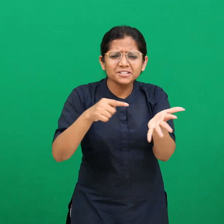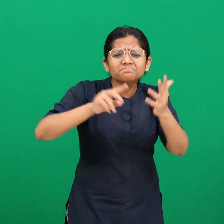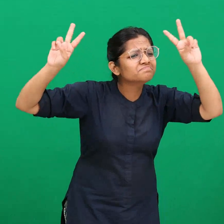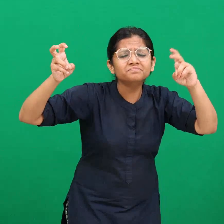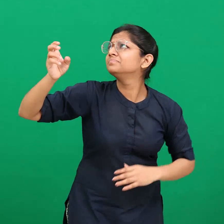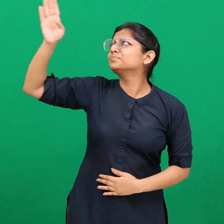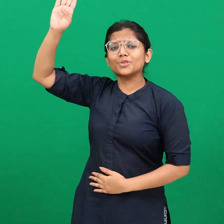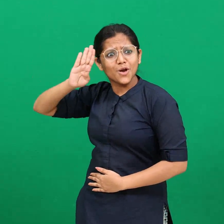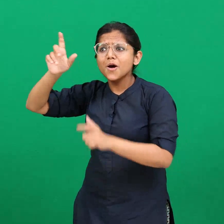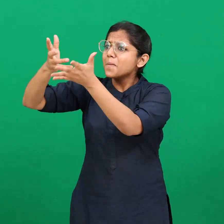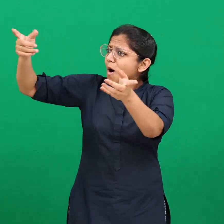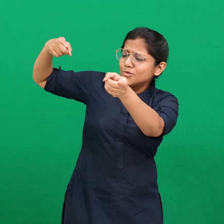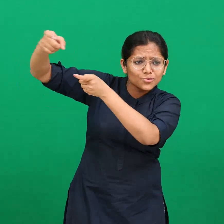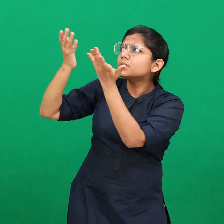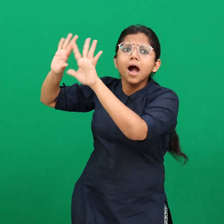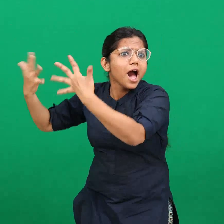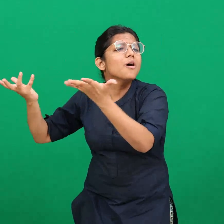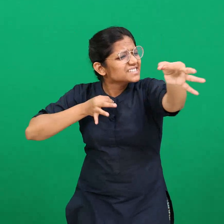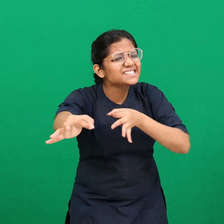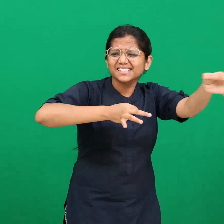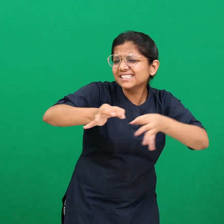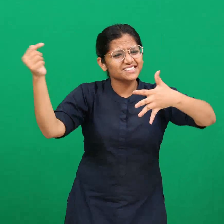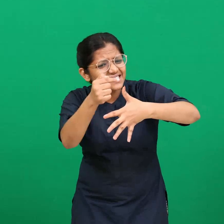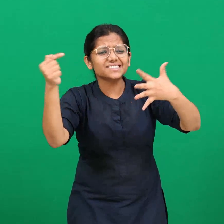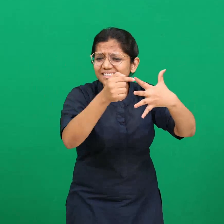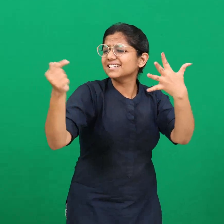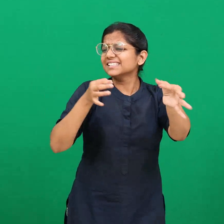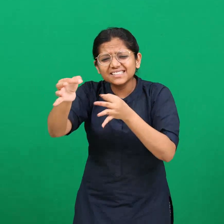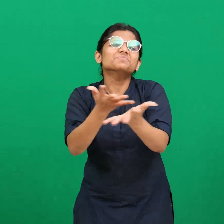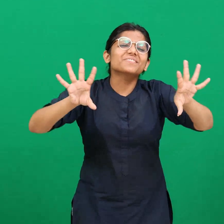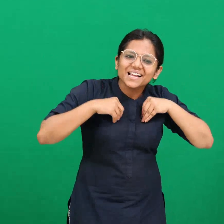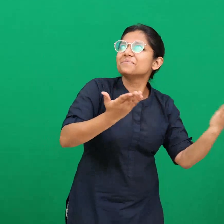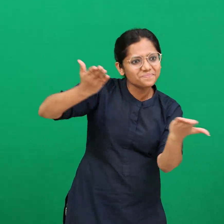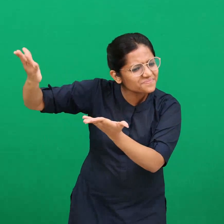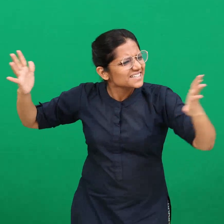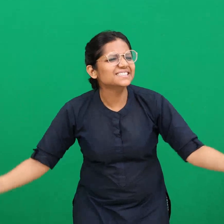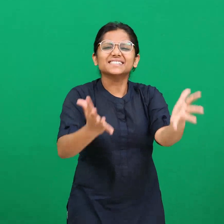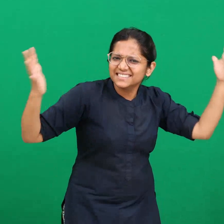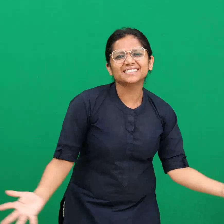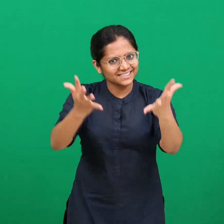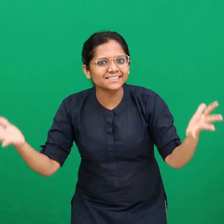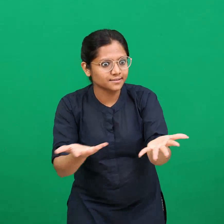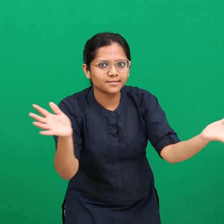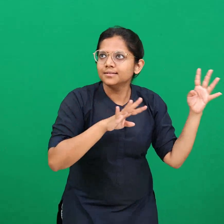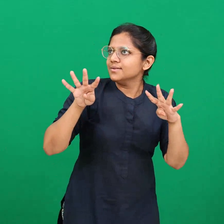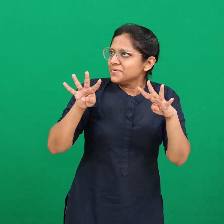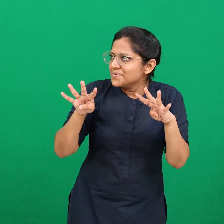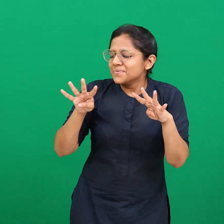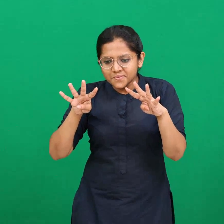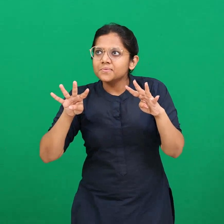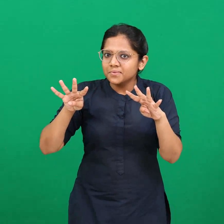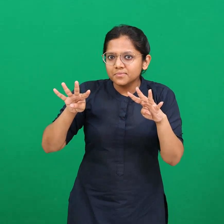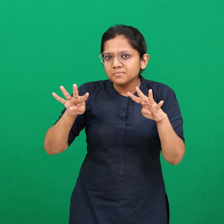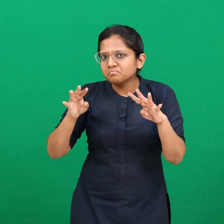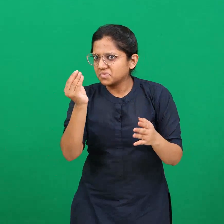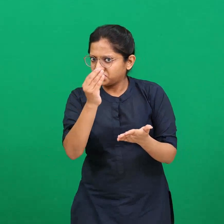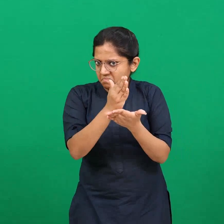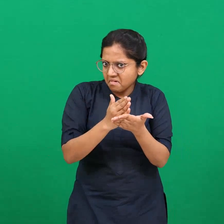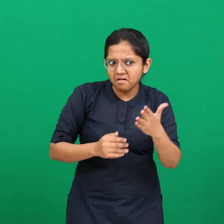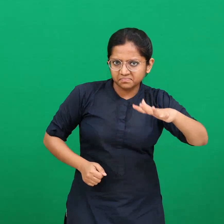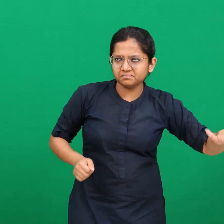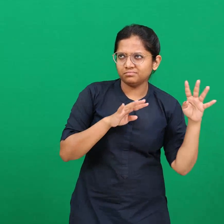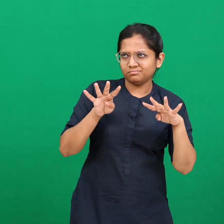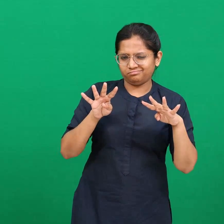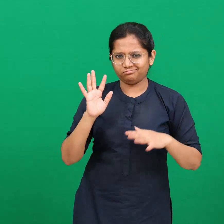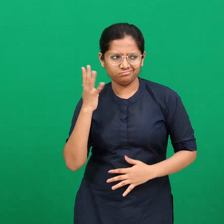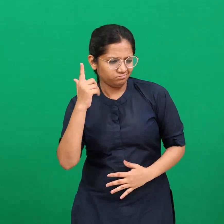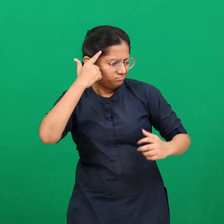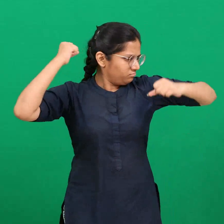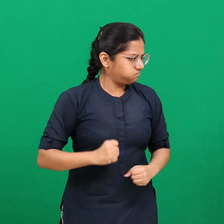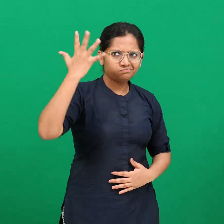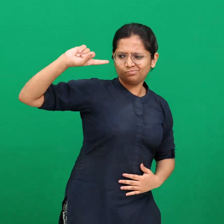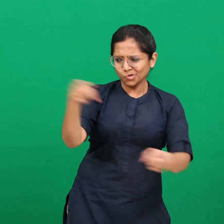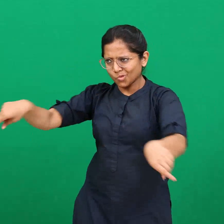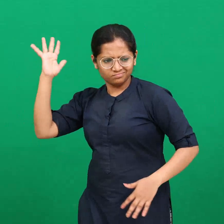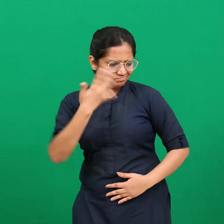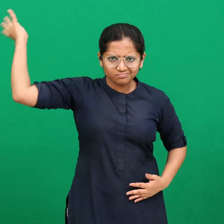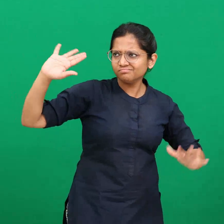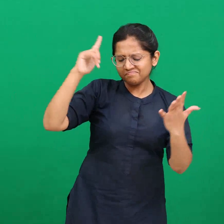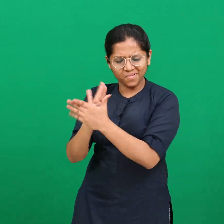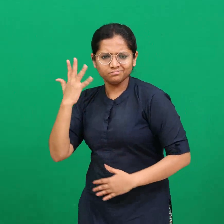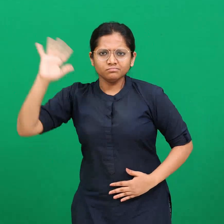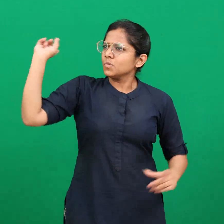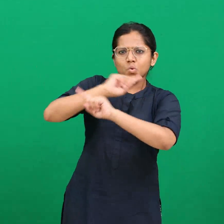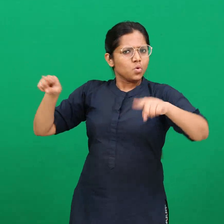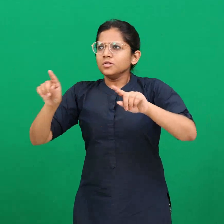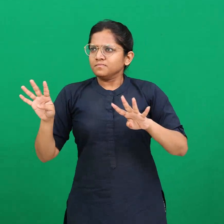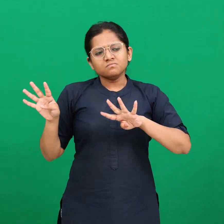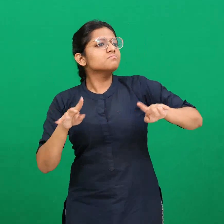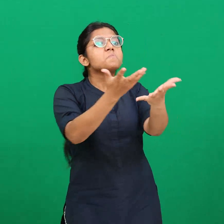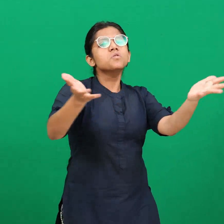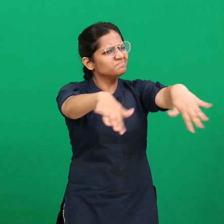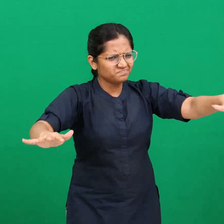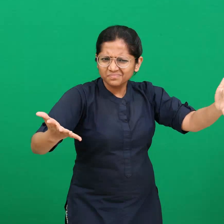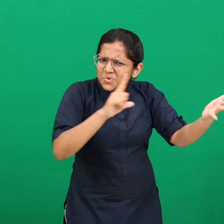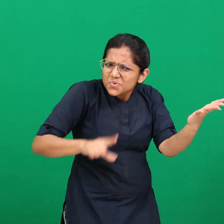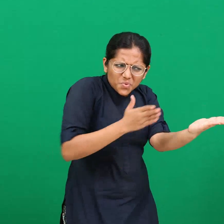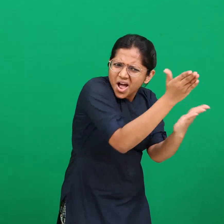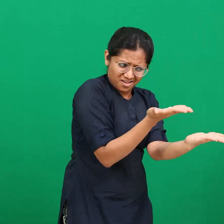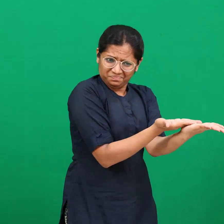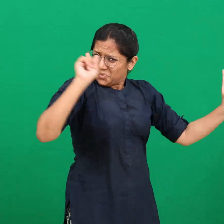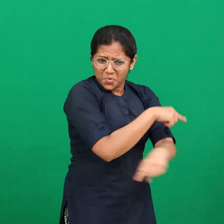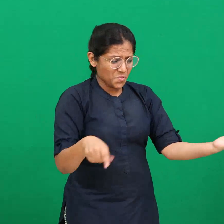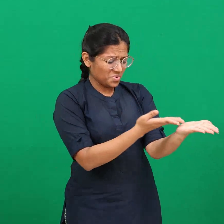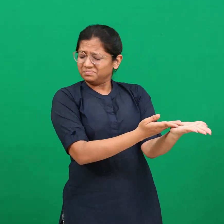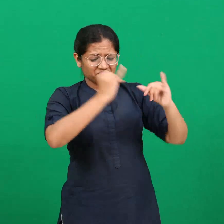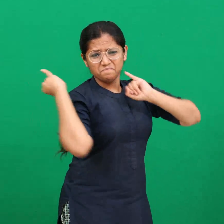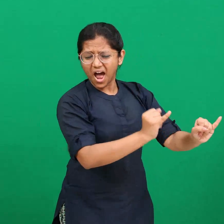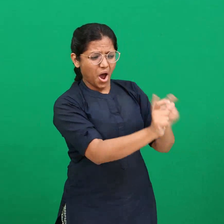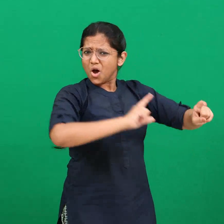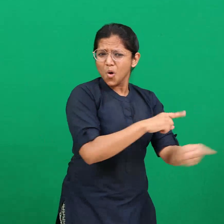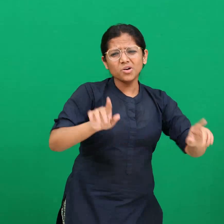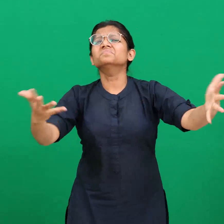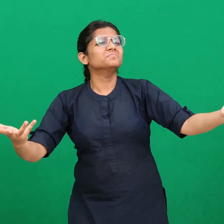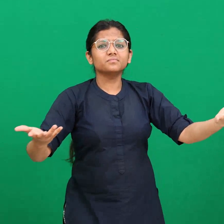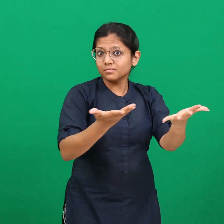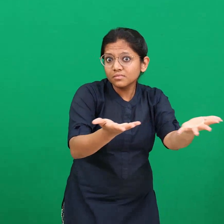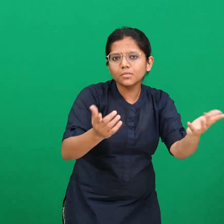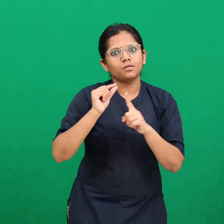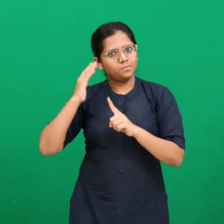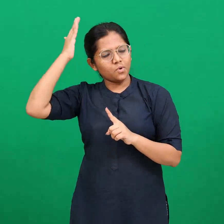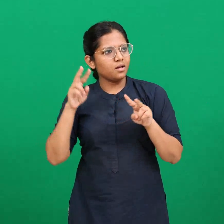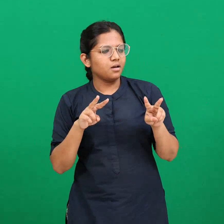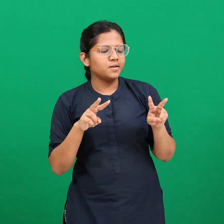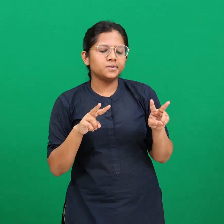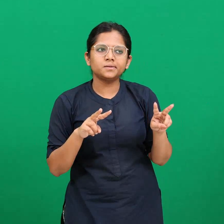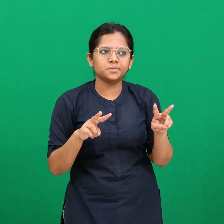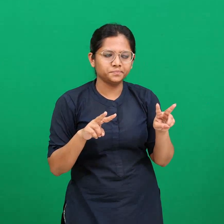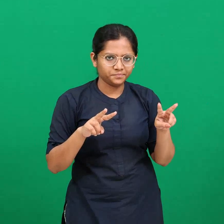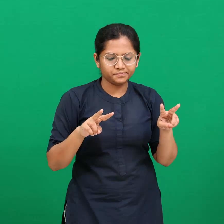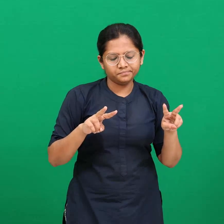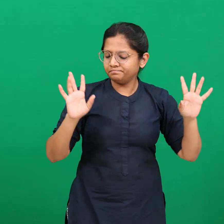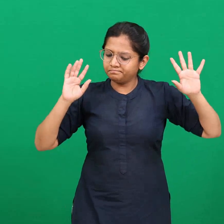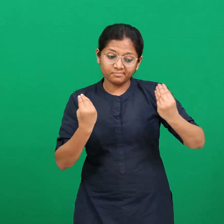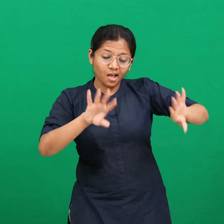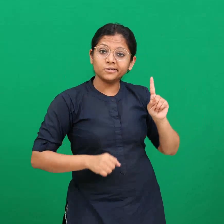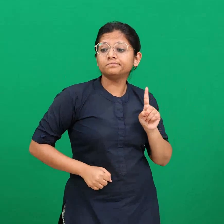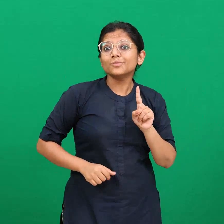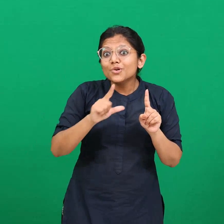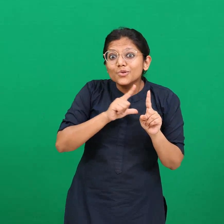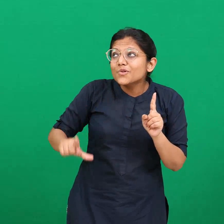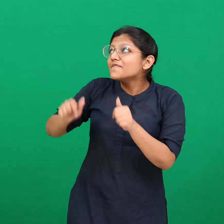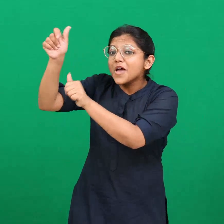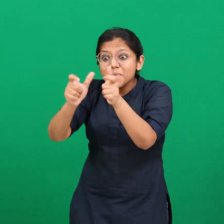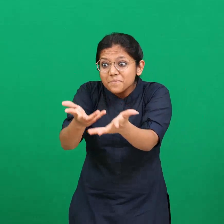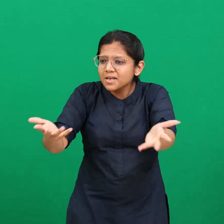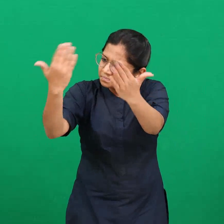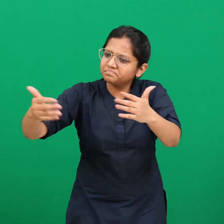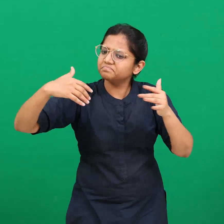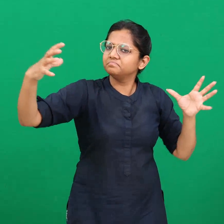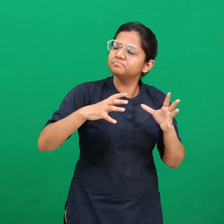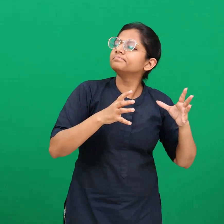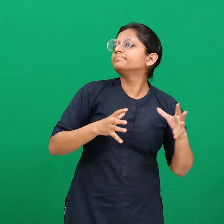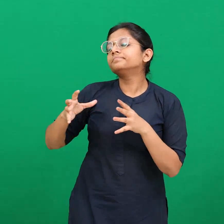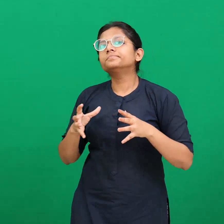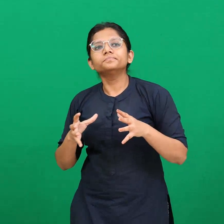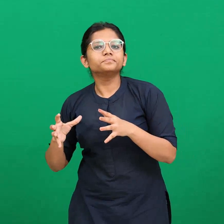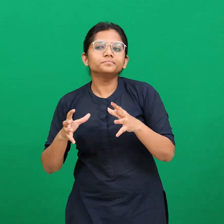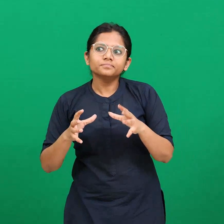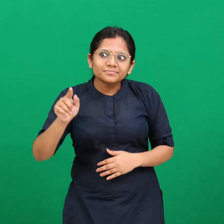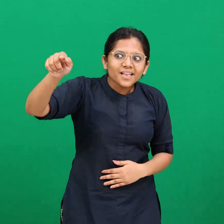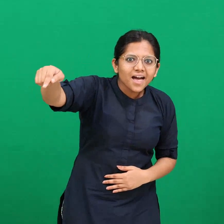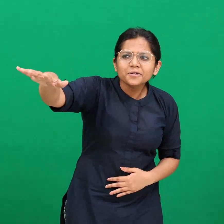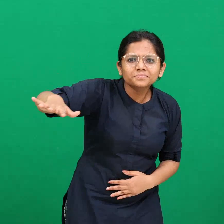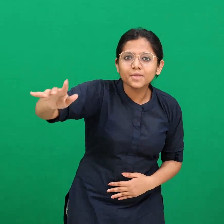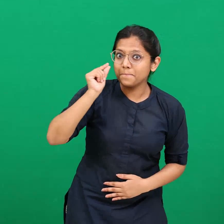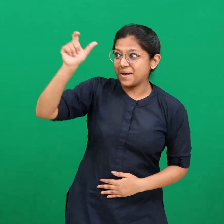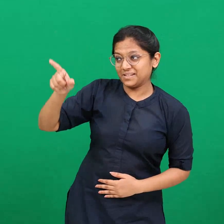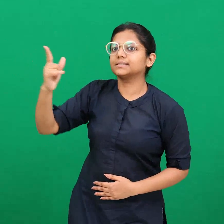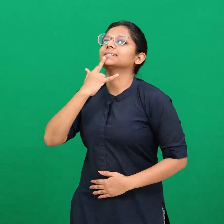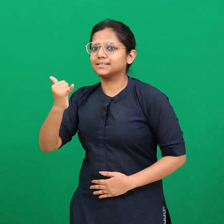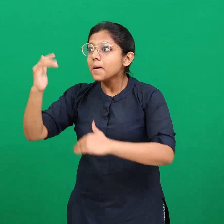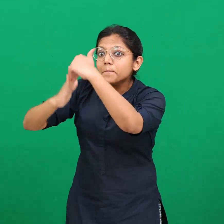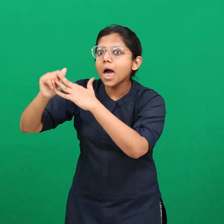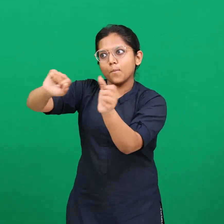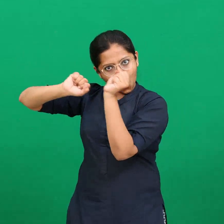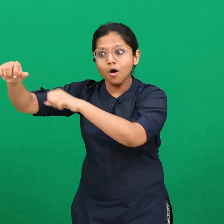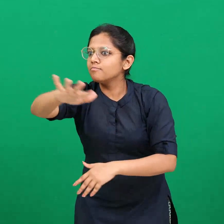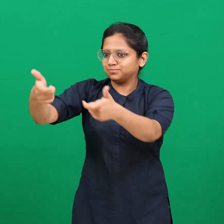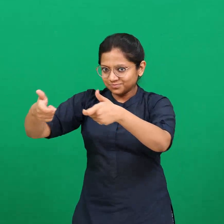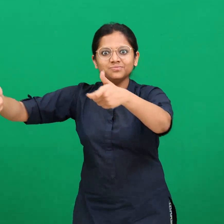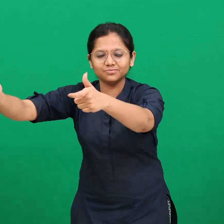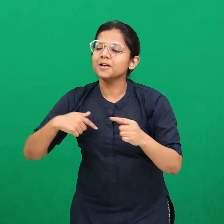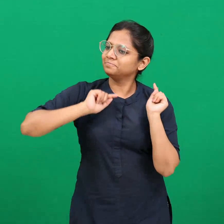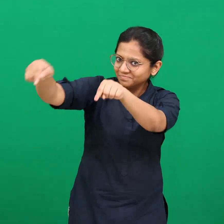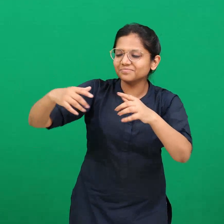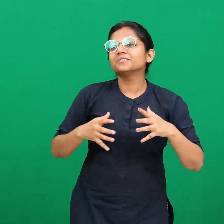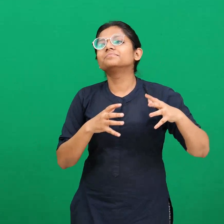But when some of them stubbornly refused to believe and publicly maligned the Way, Paul took his disciples and left the synagogue to conduct daily discussions in the lecture hall of Tyrannus.